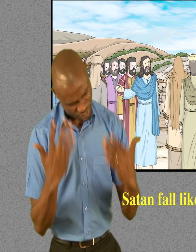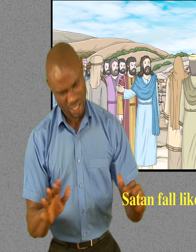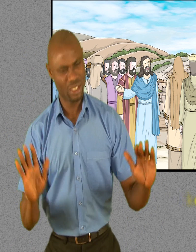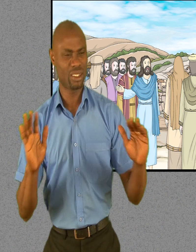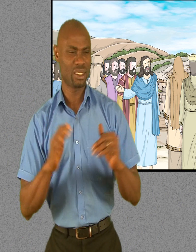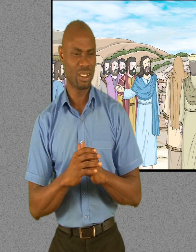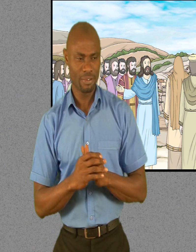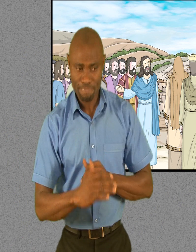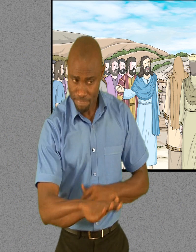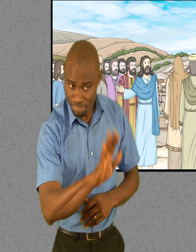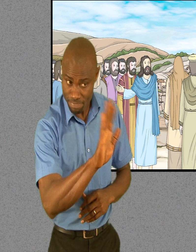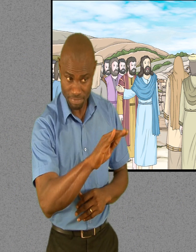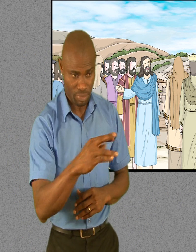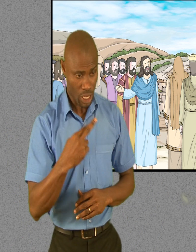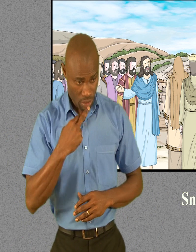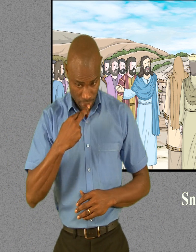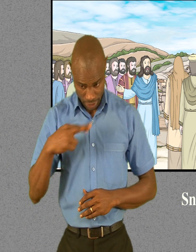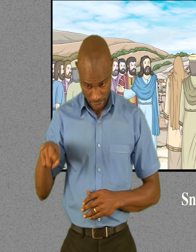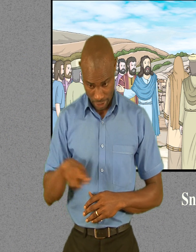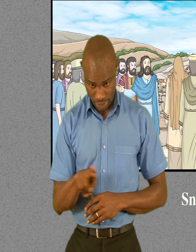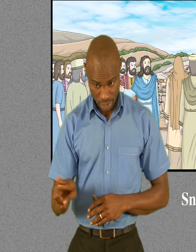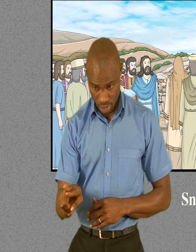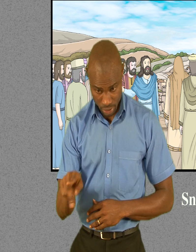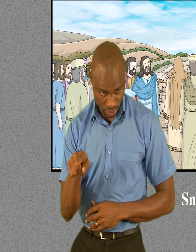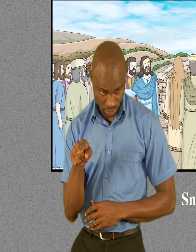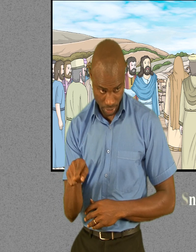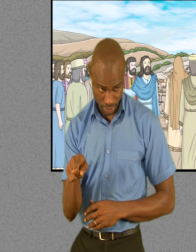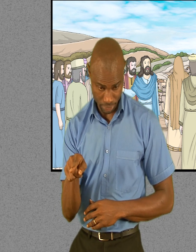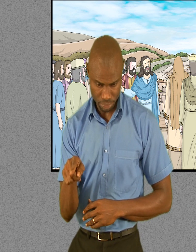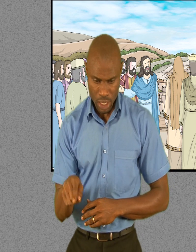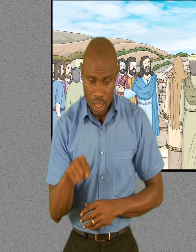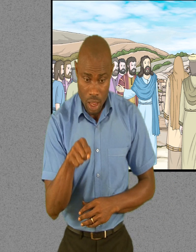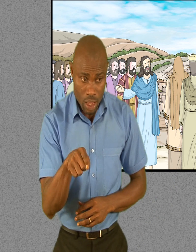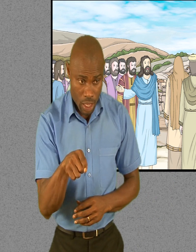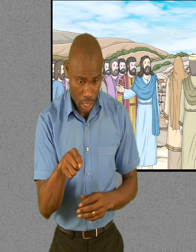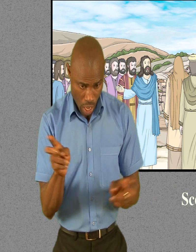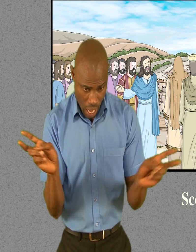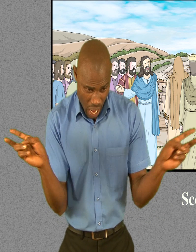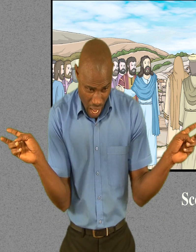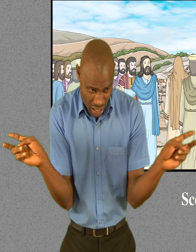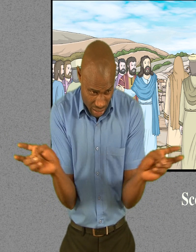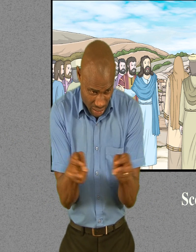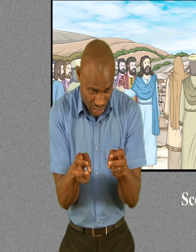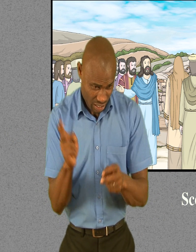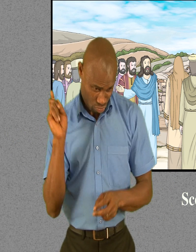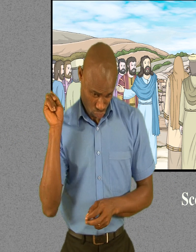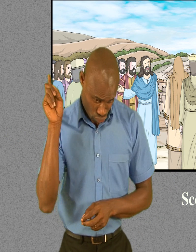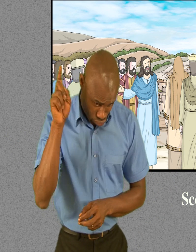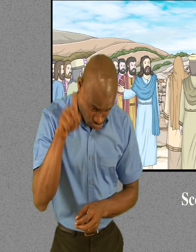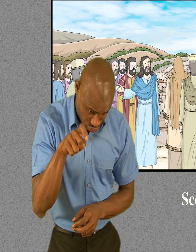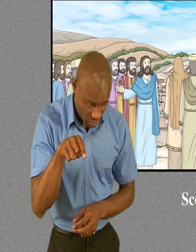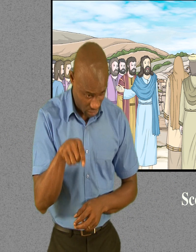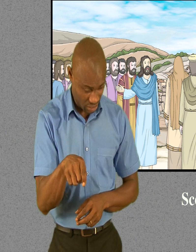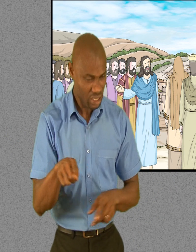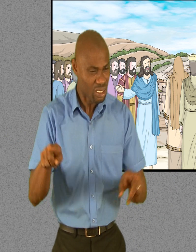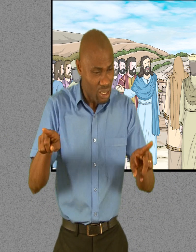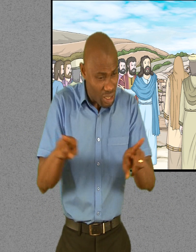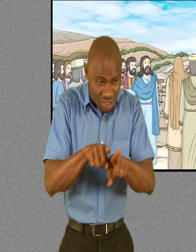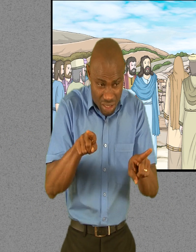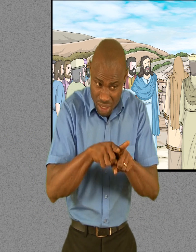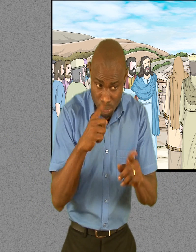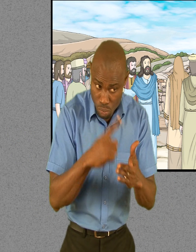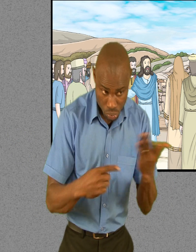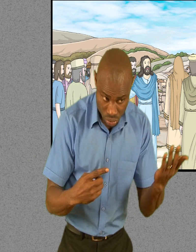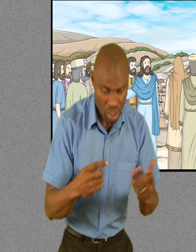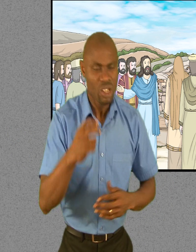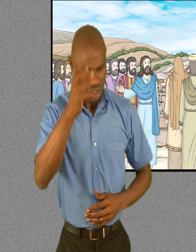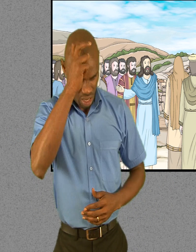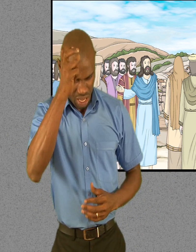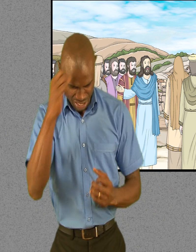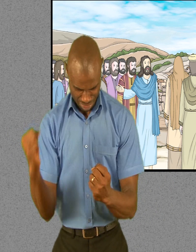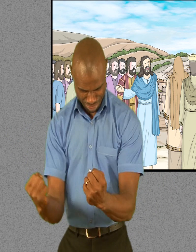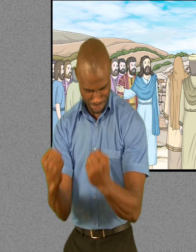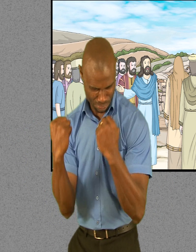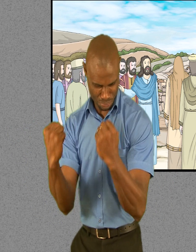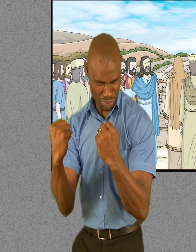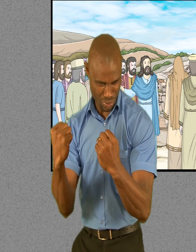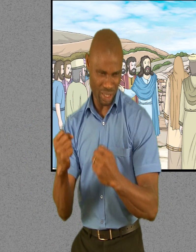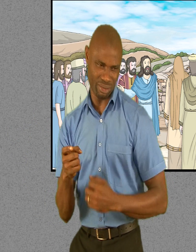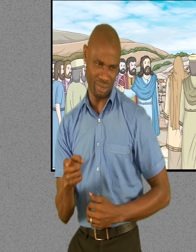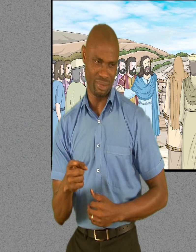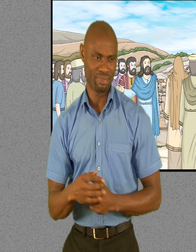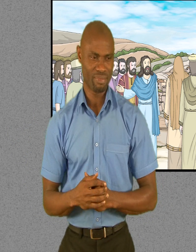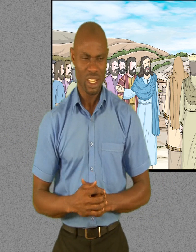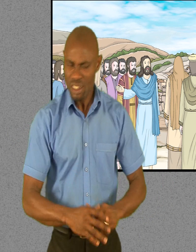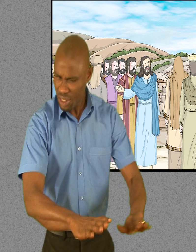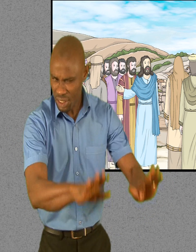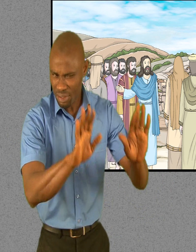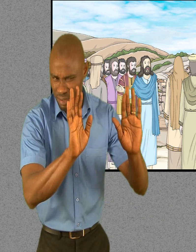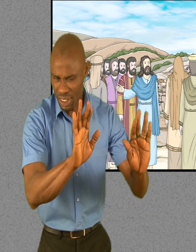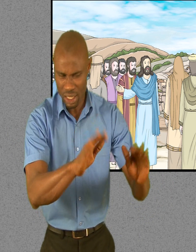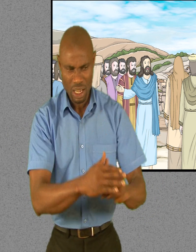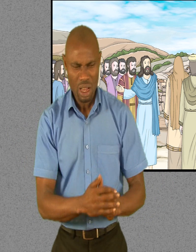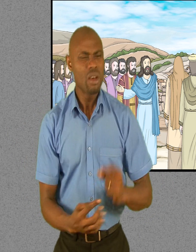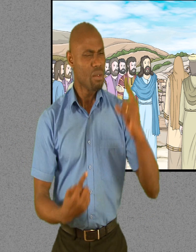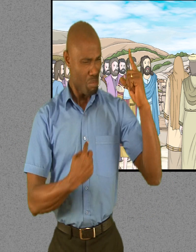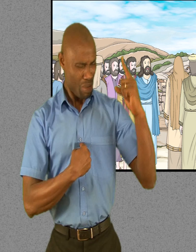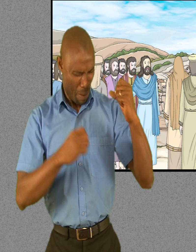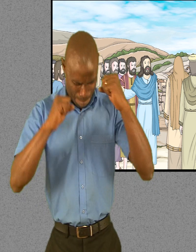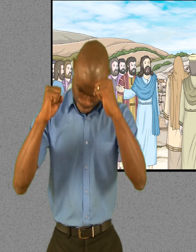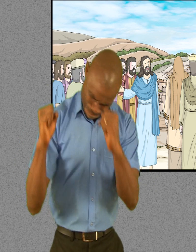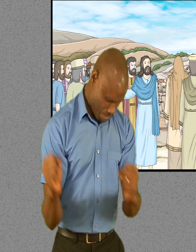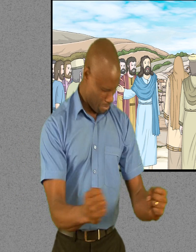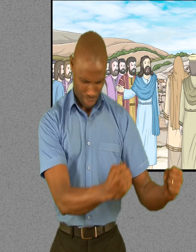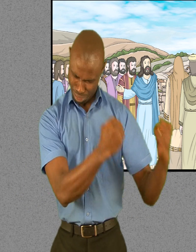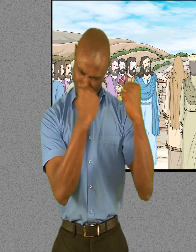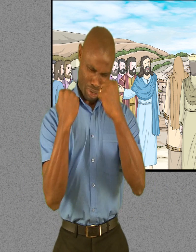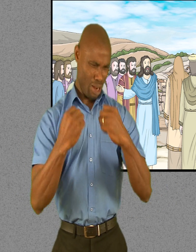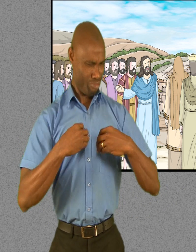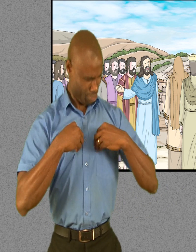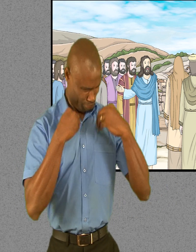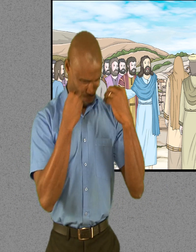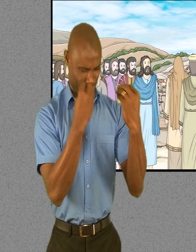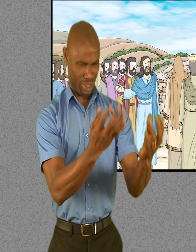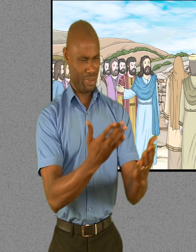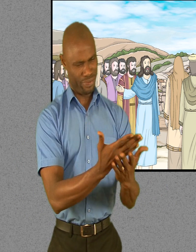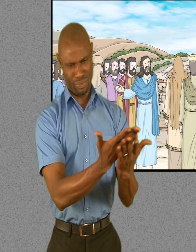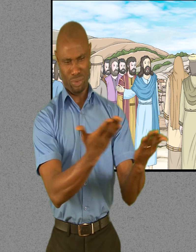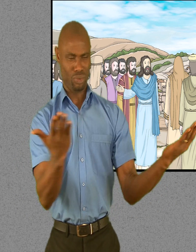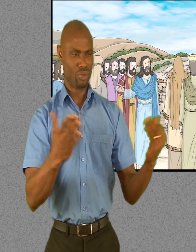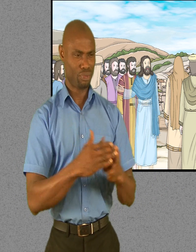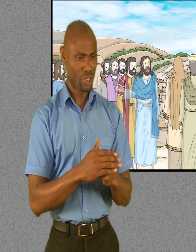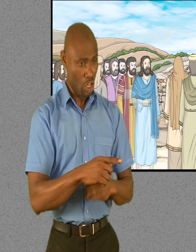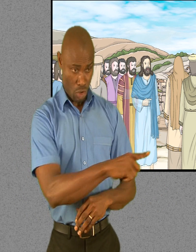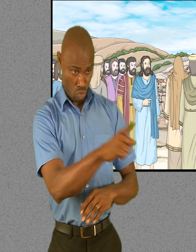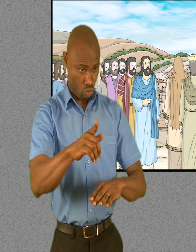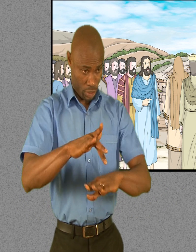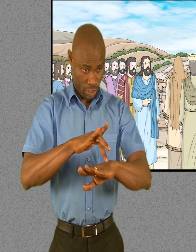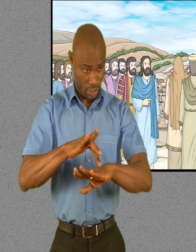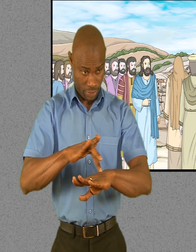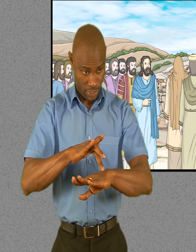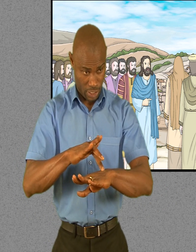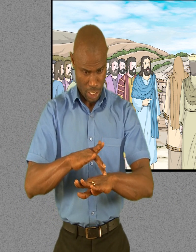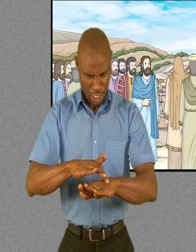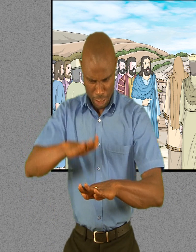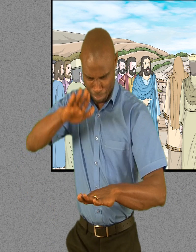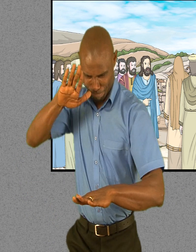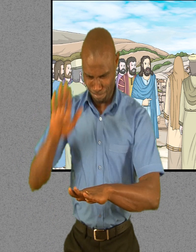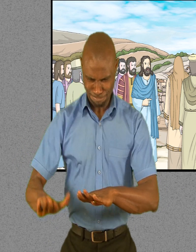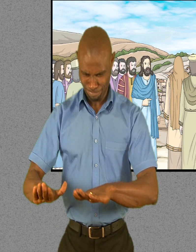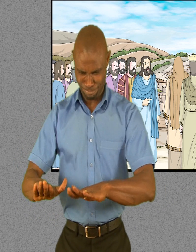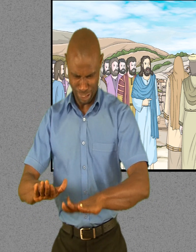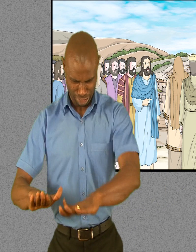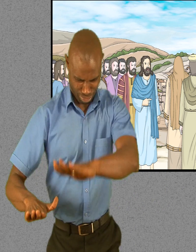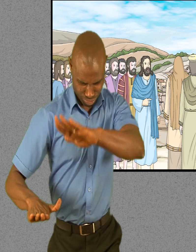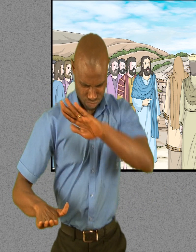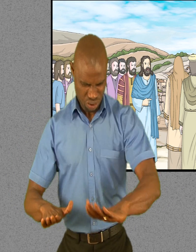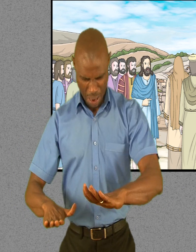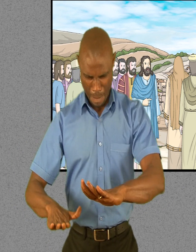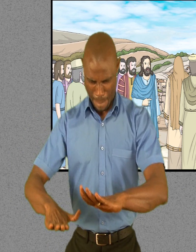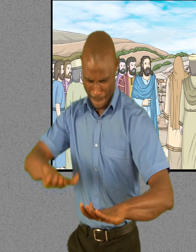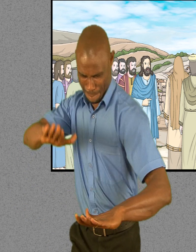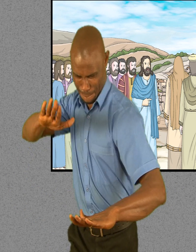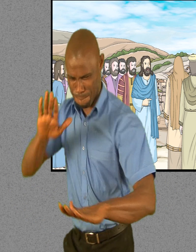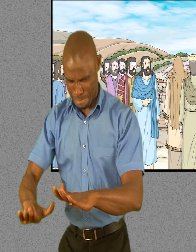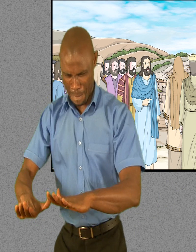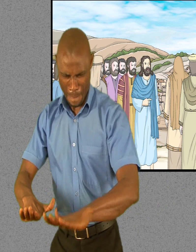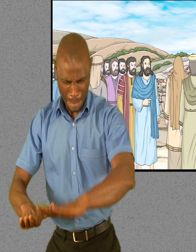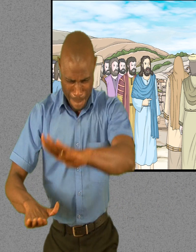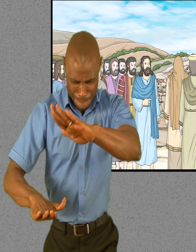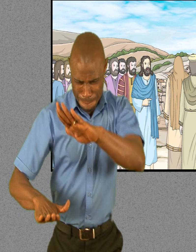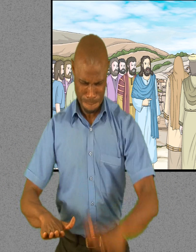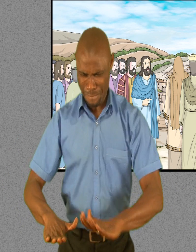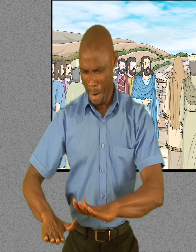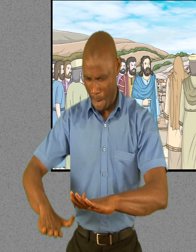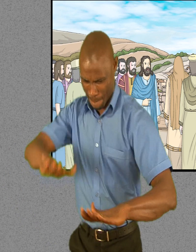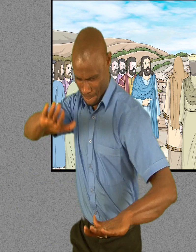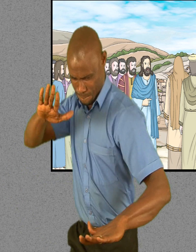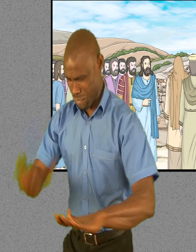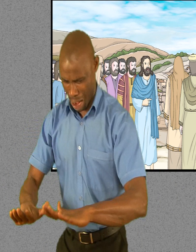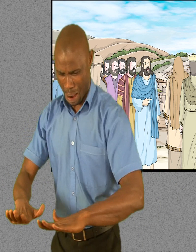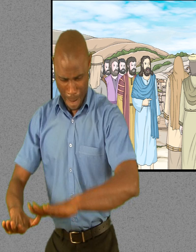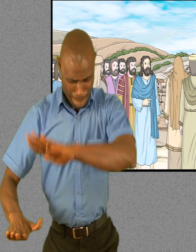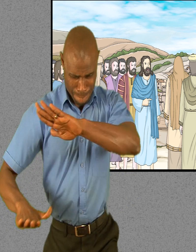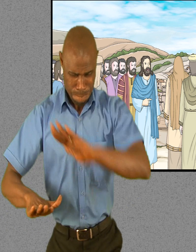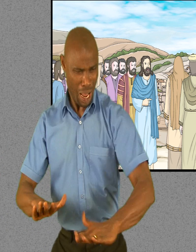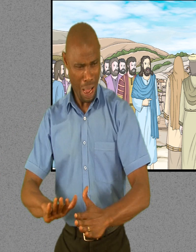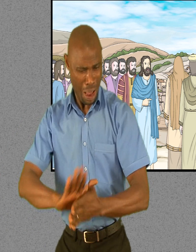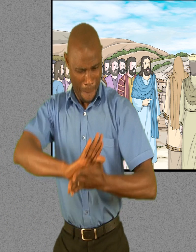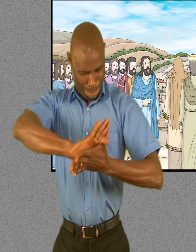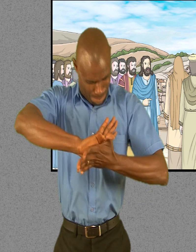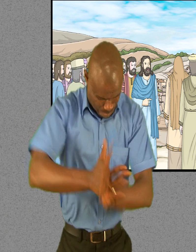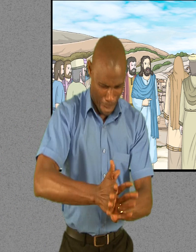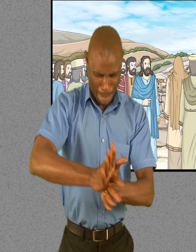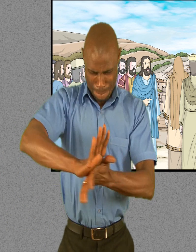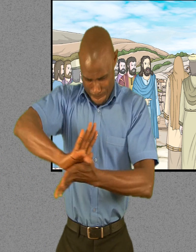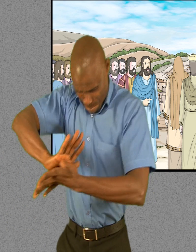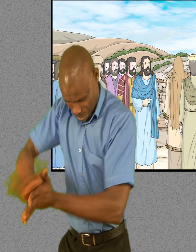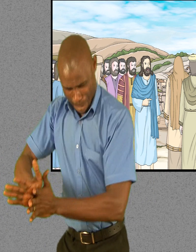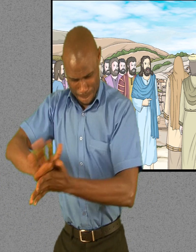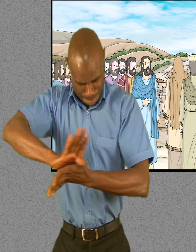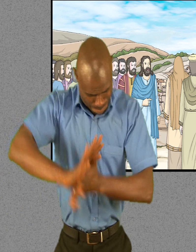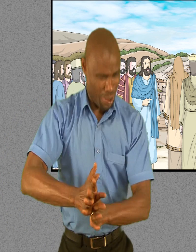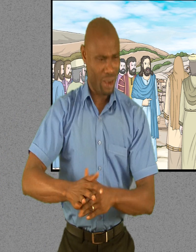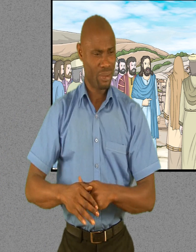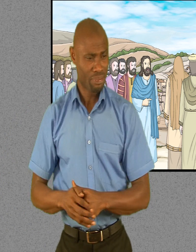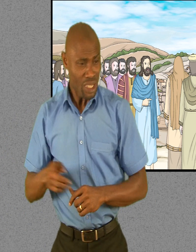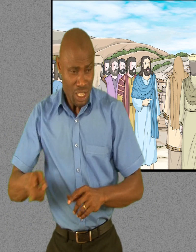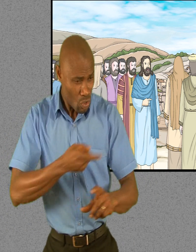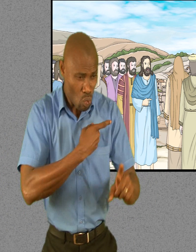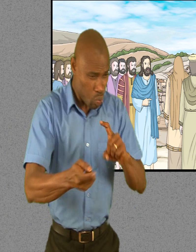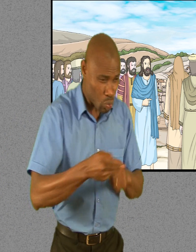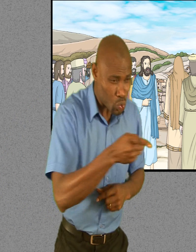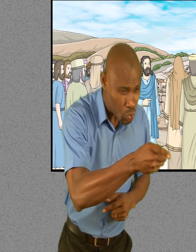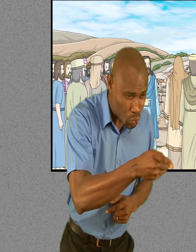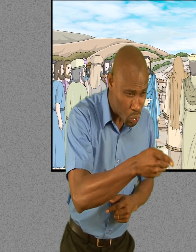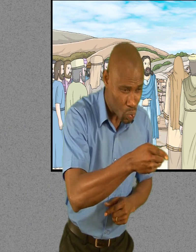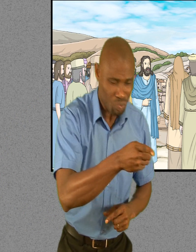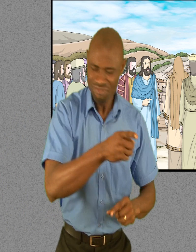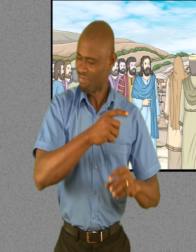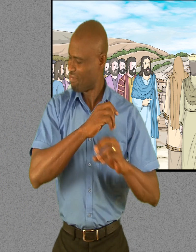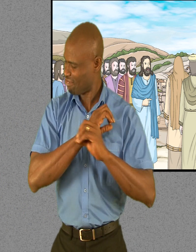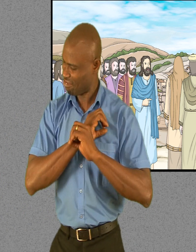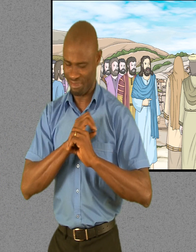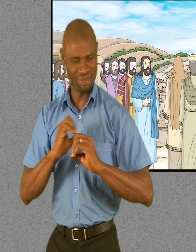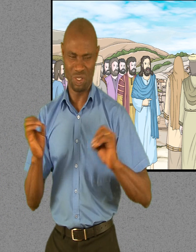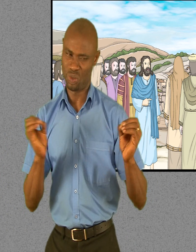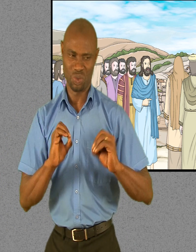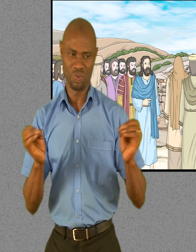Behold, I have given you authority to tread on snakes and scorpions, and over all the power of the enemy.